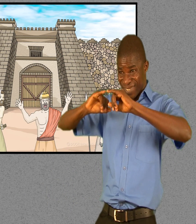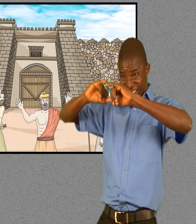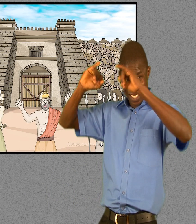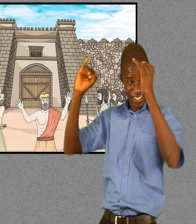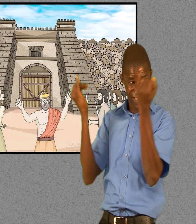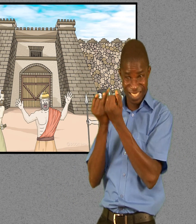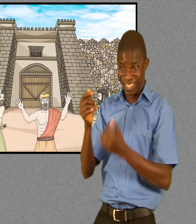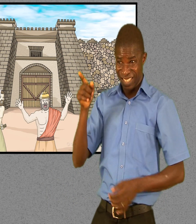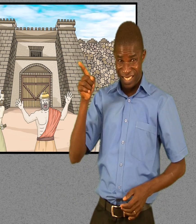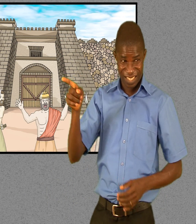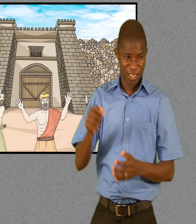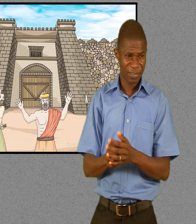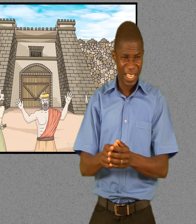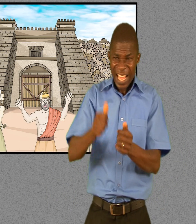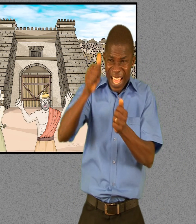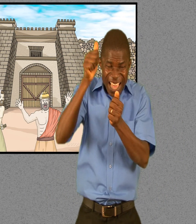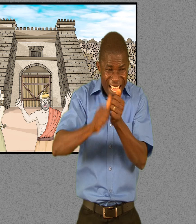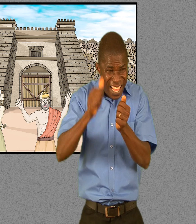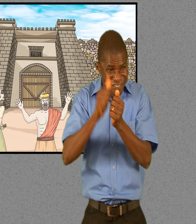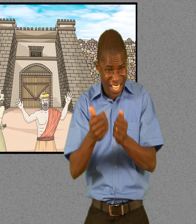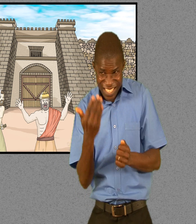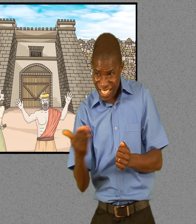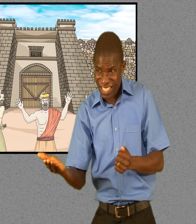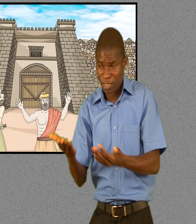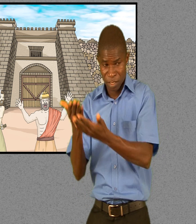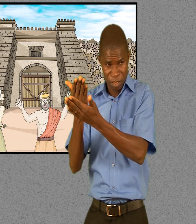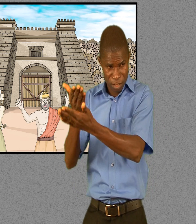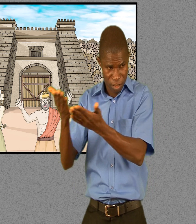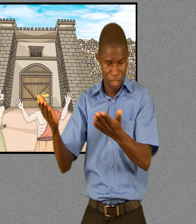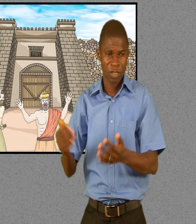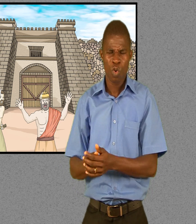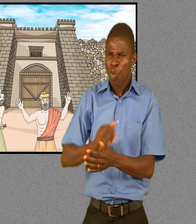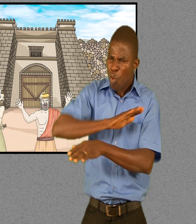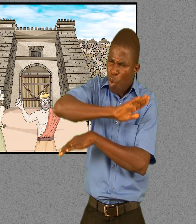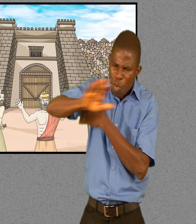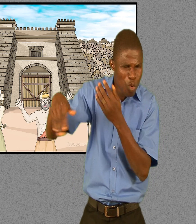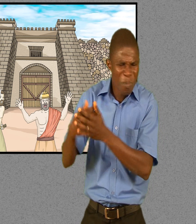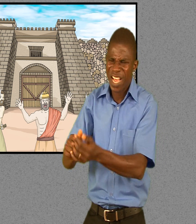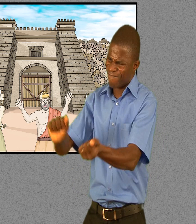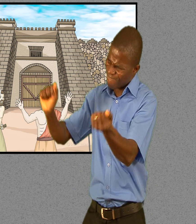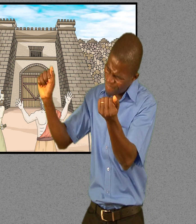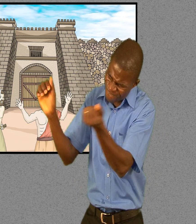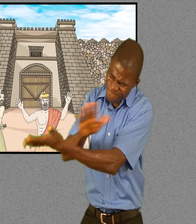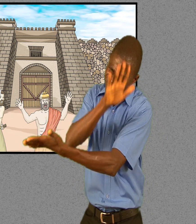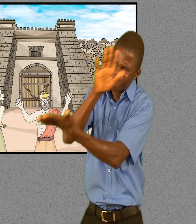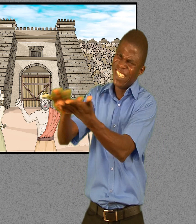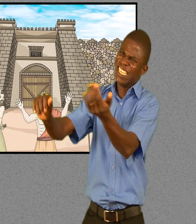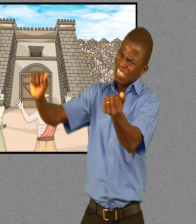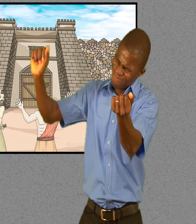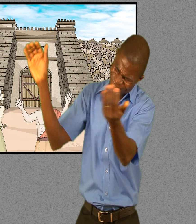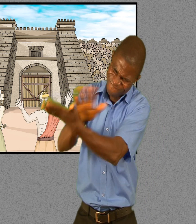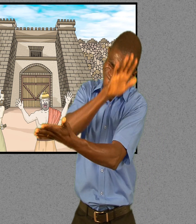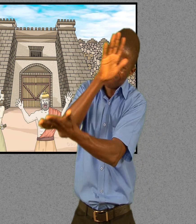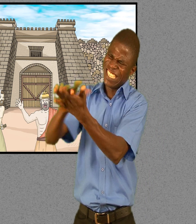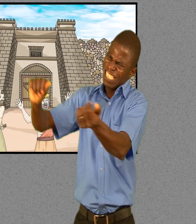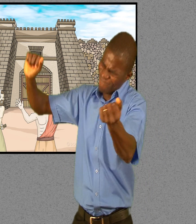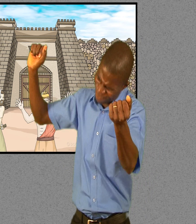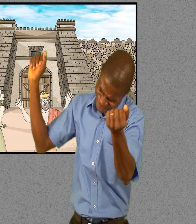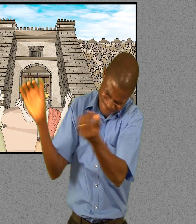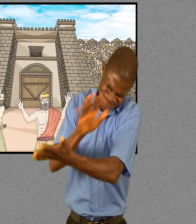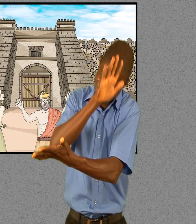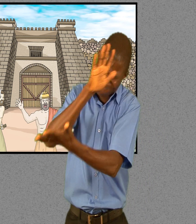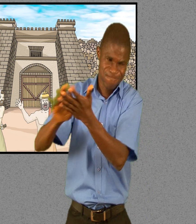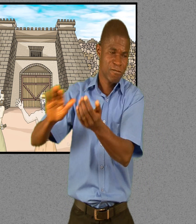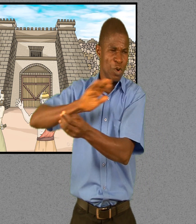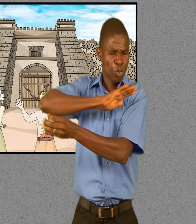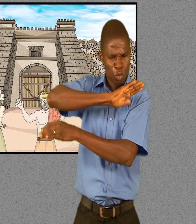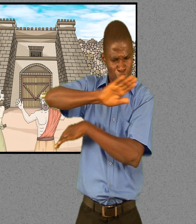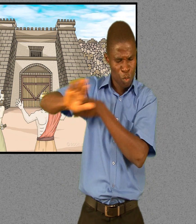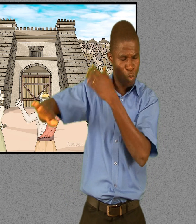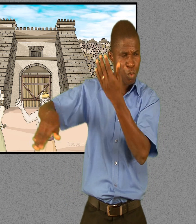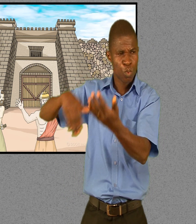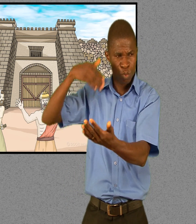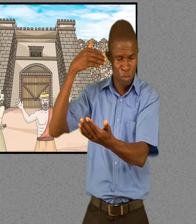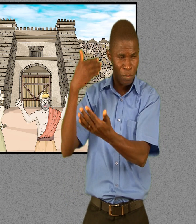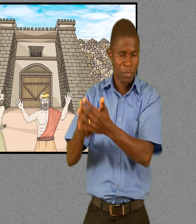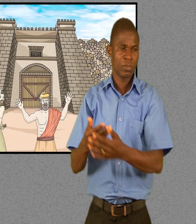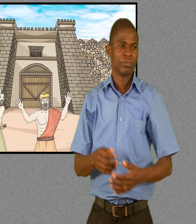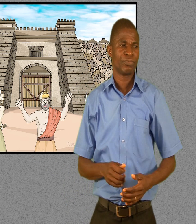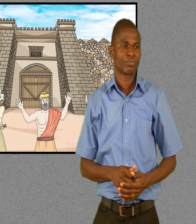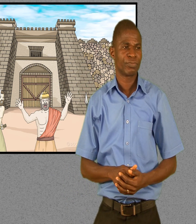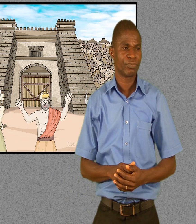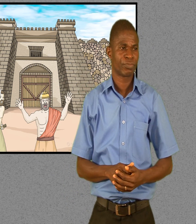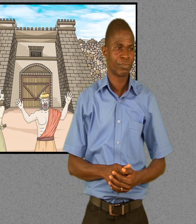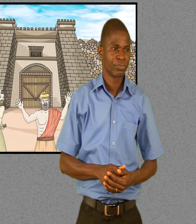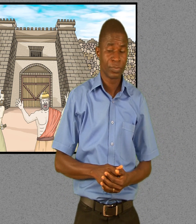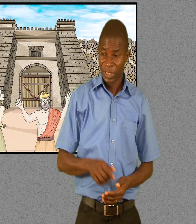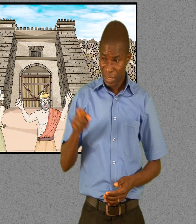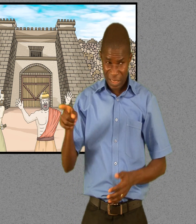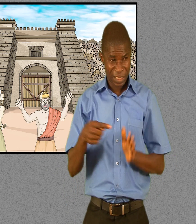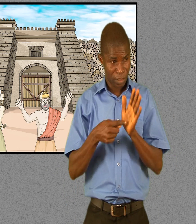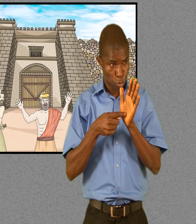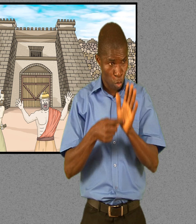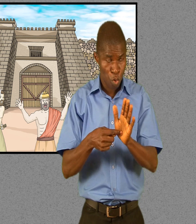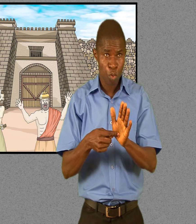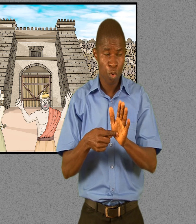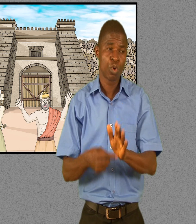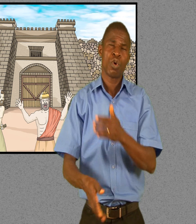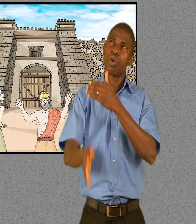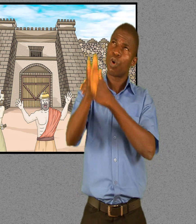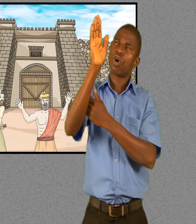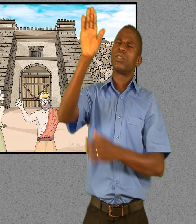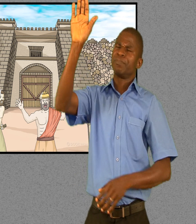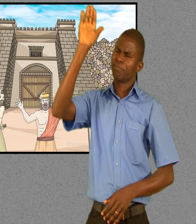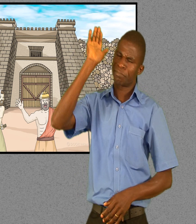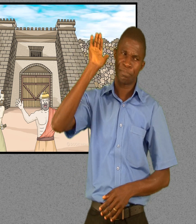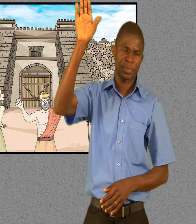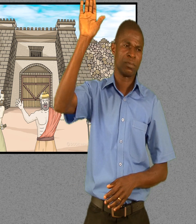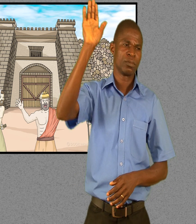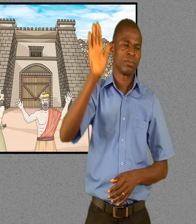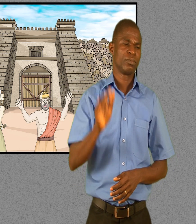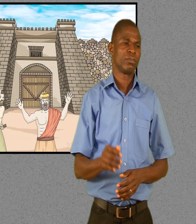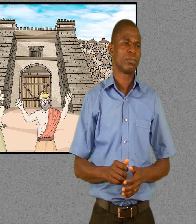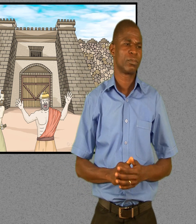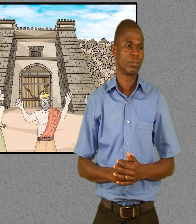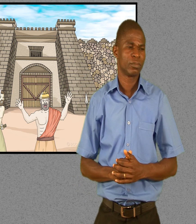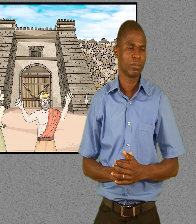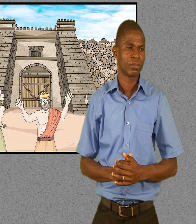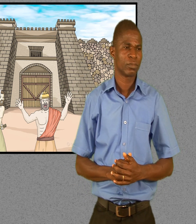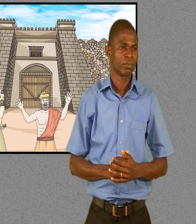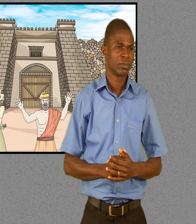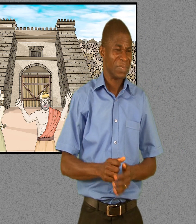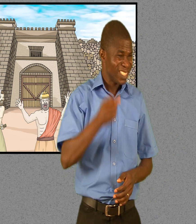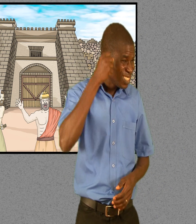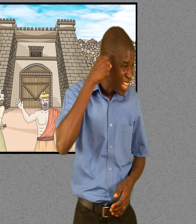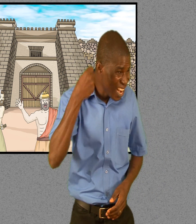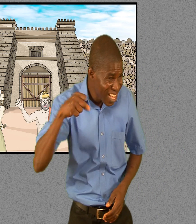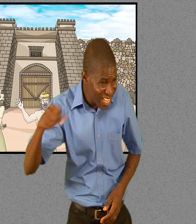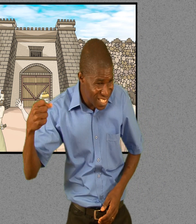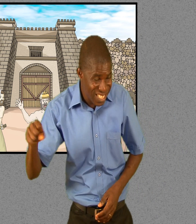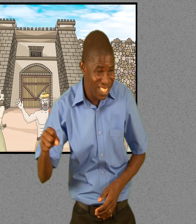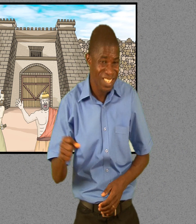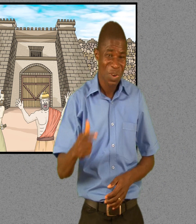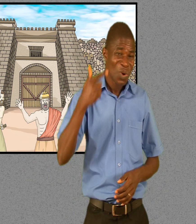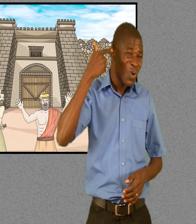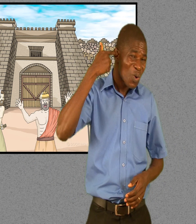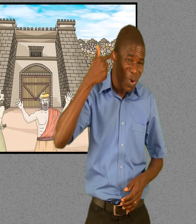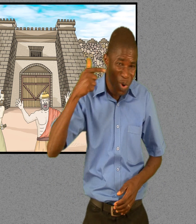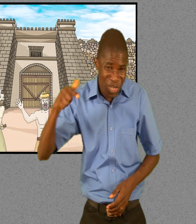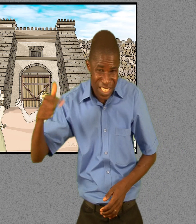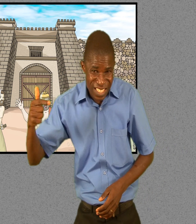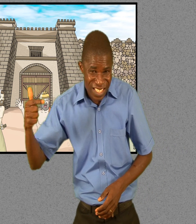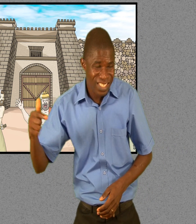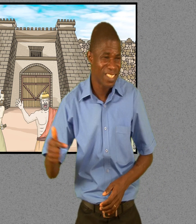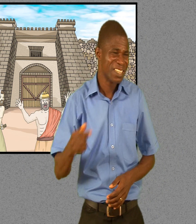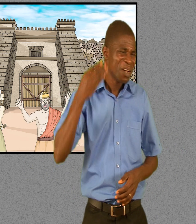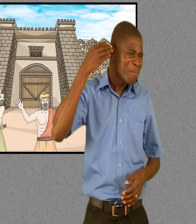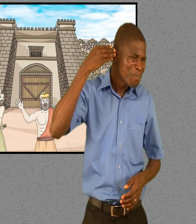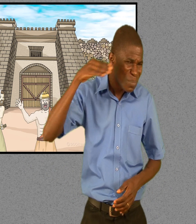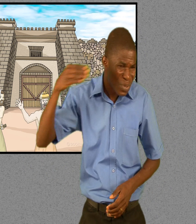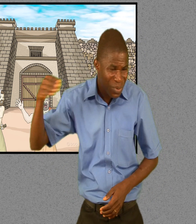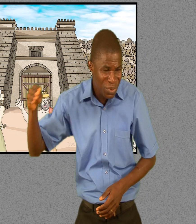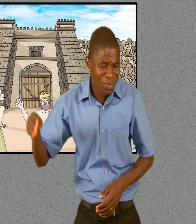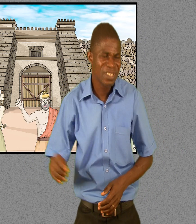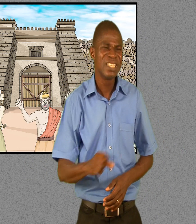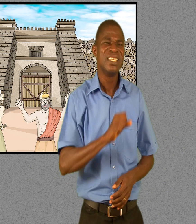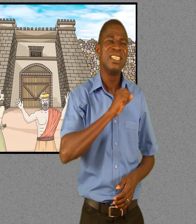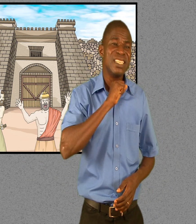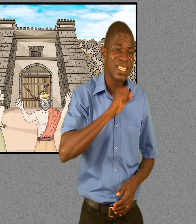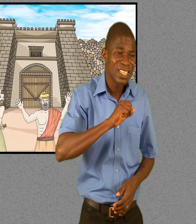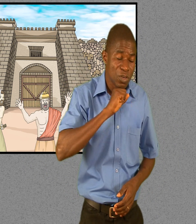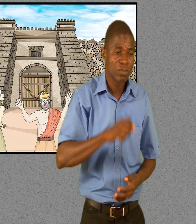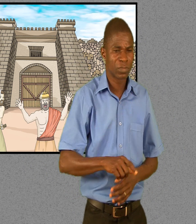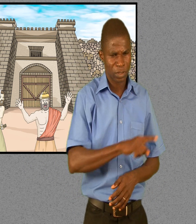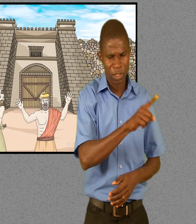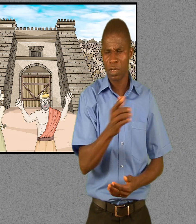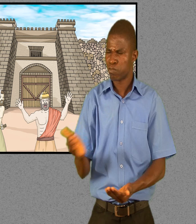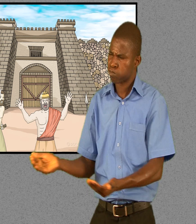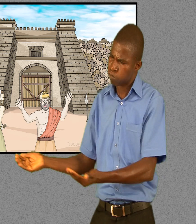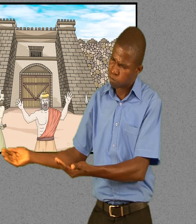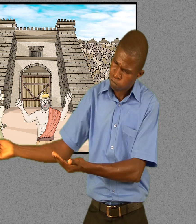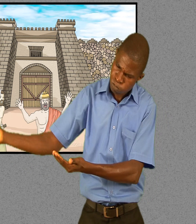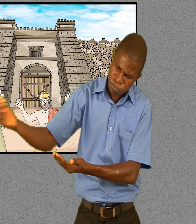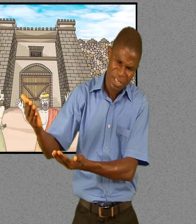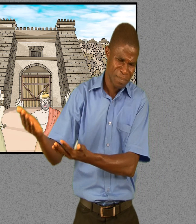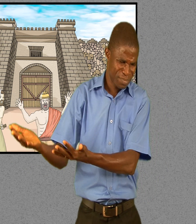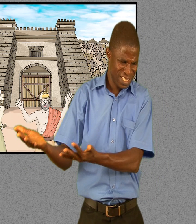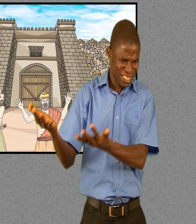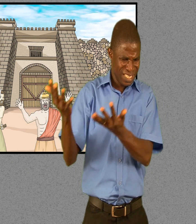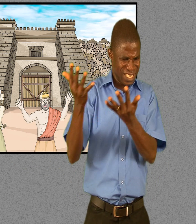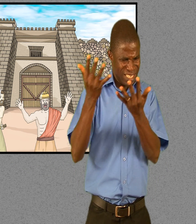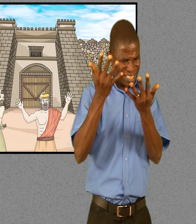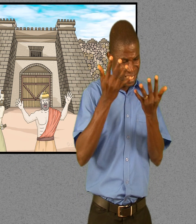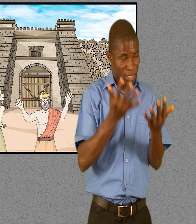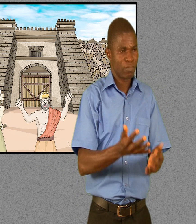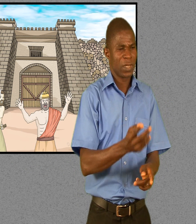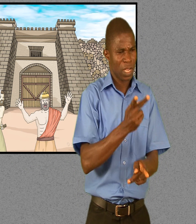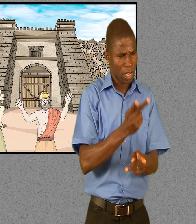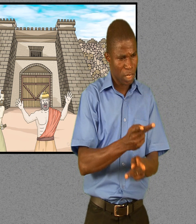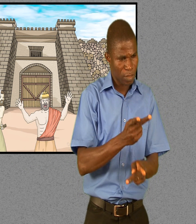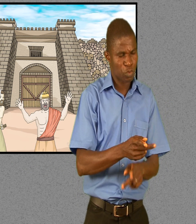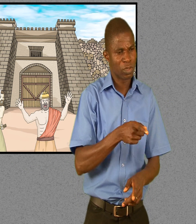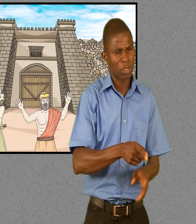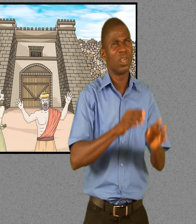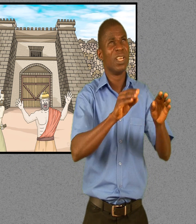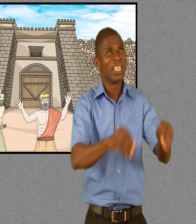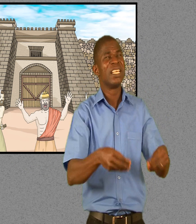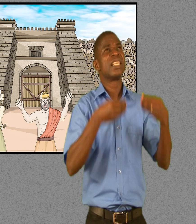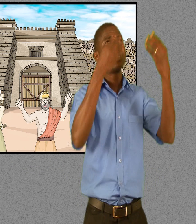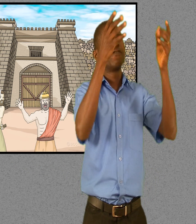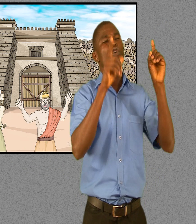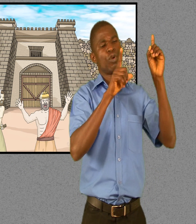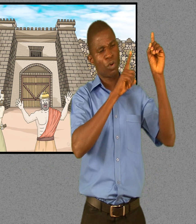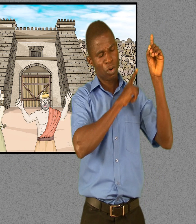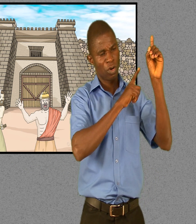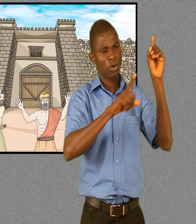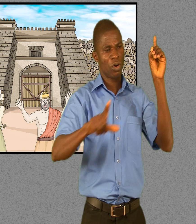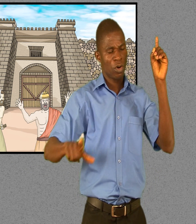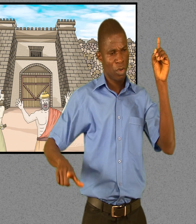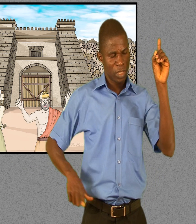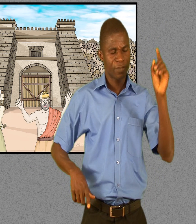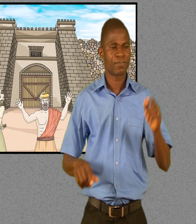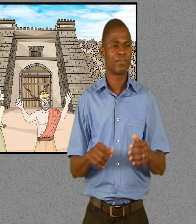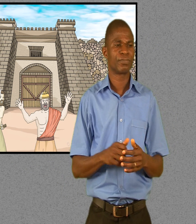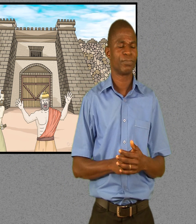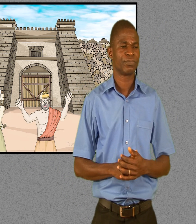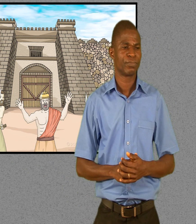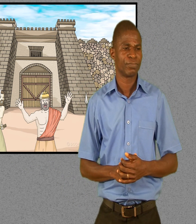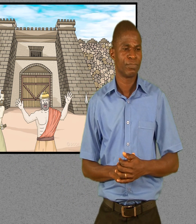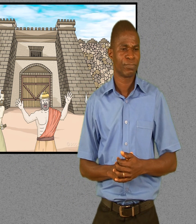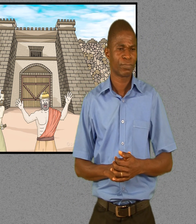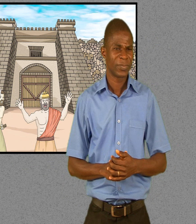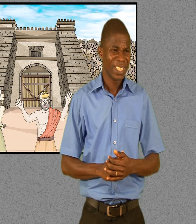Only Rahab the prostitute and all those with her in her house will live, because she hid the spies we sent.